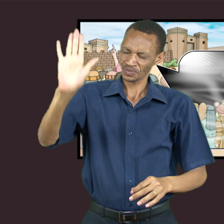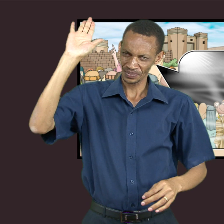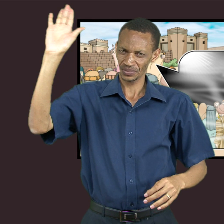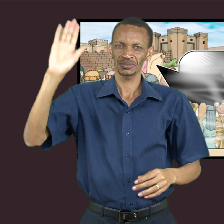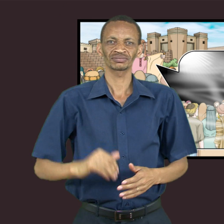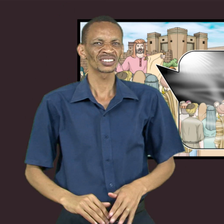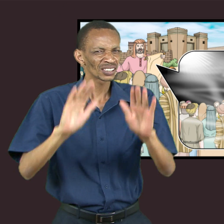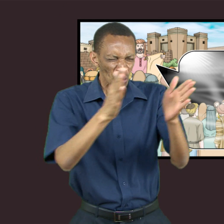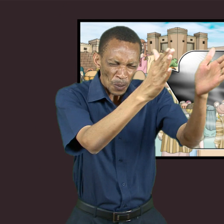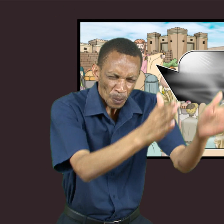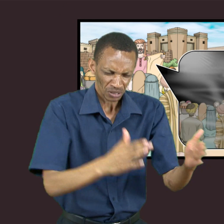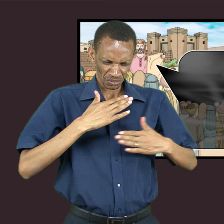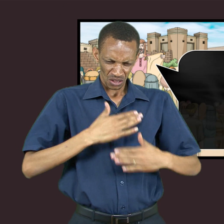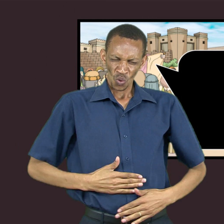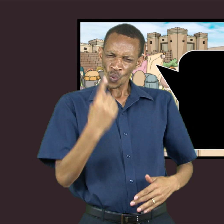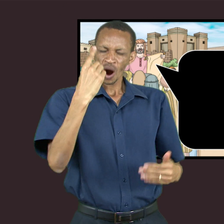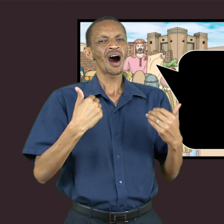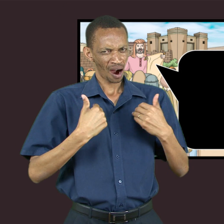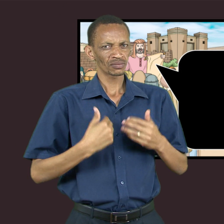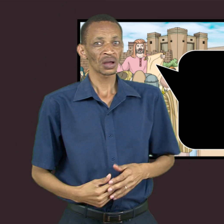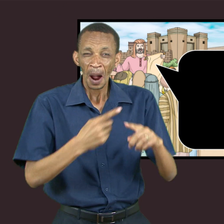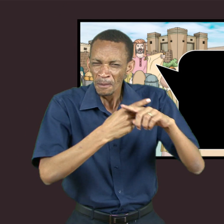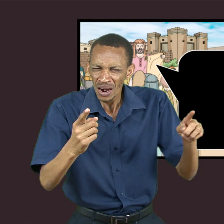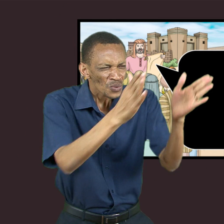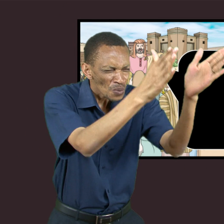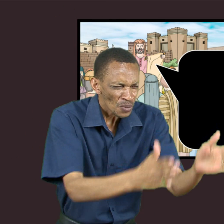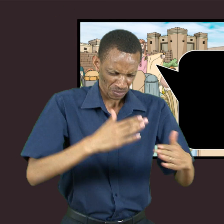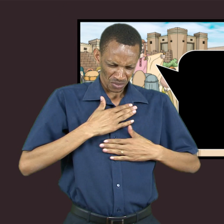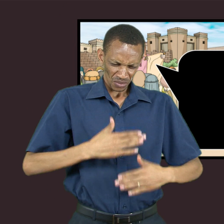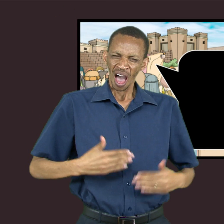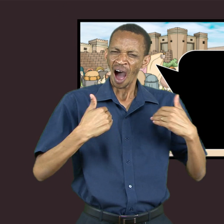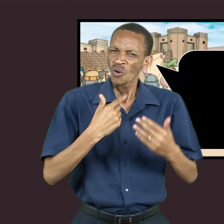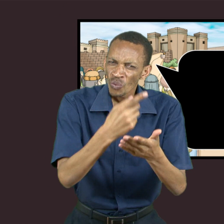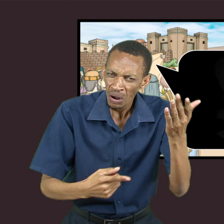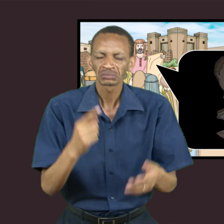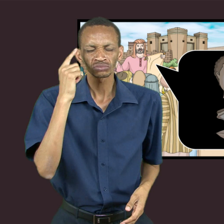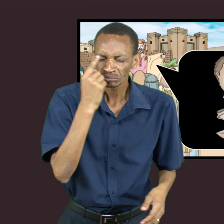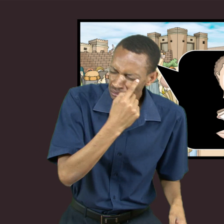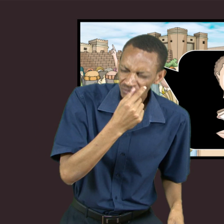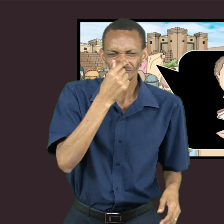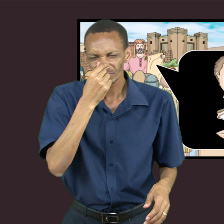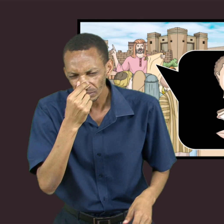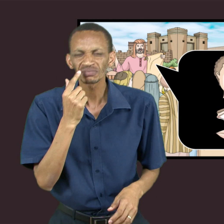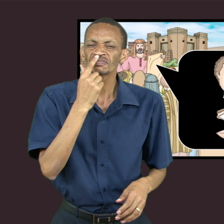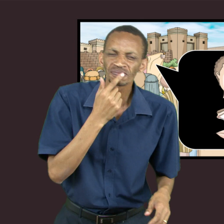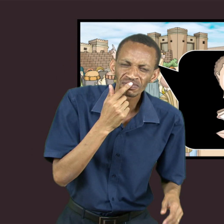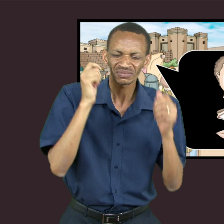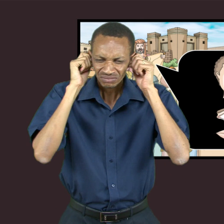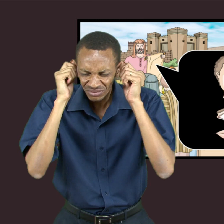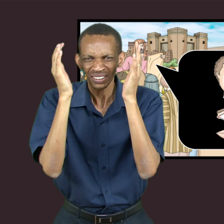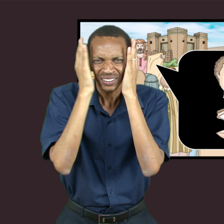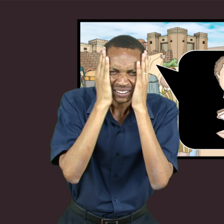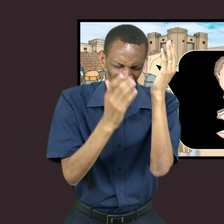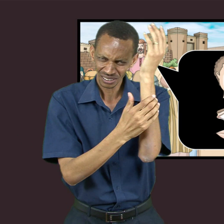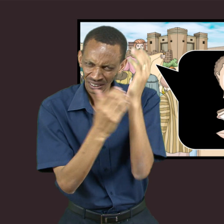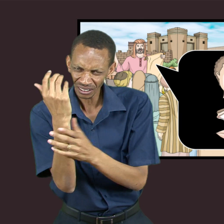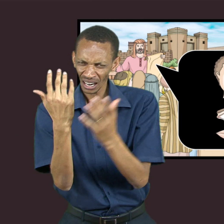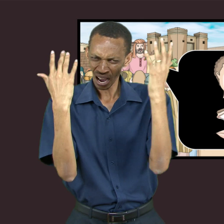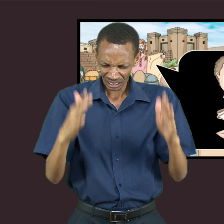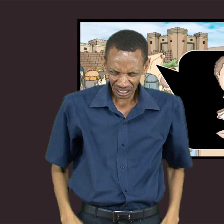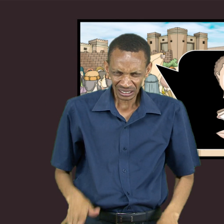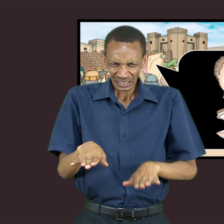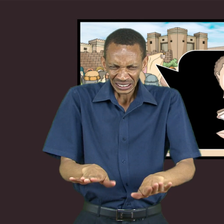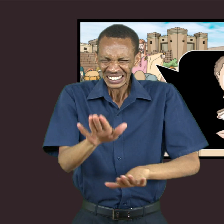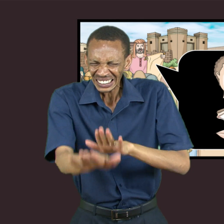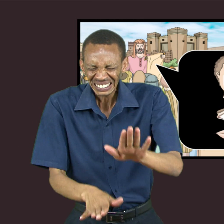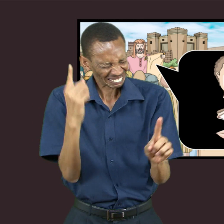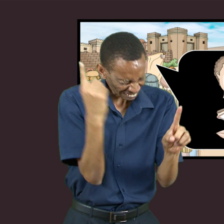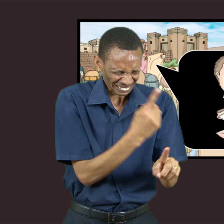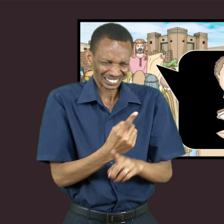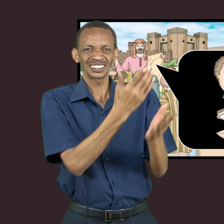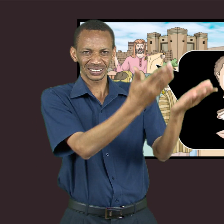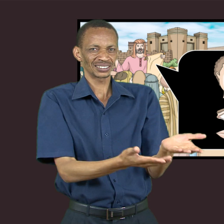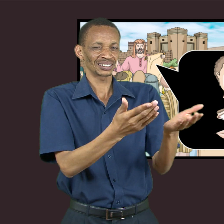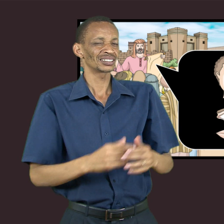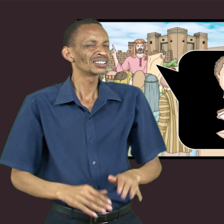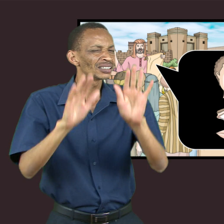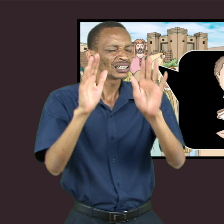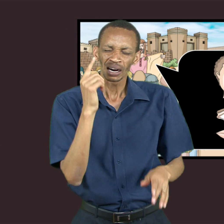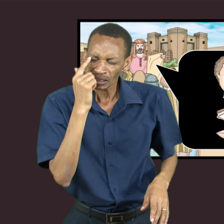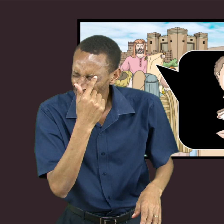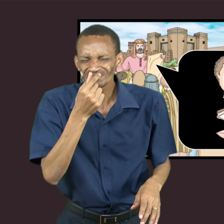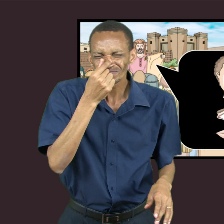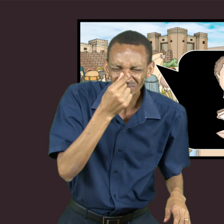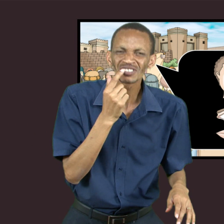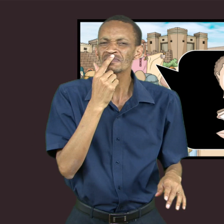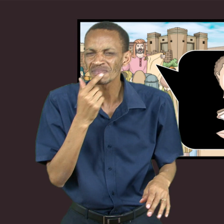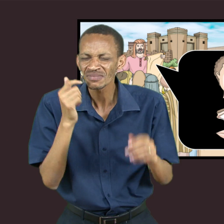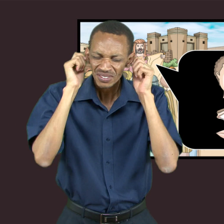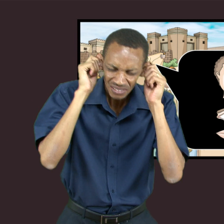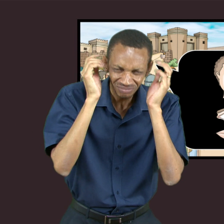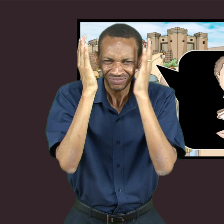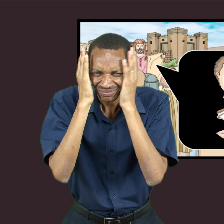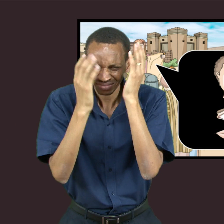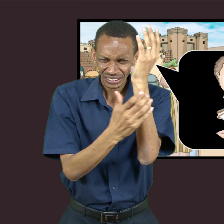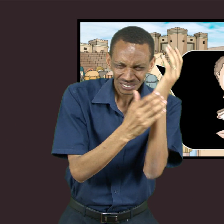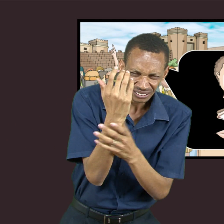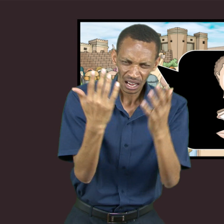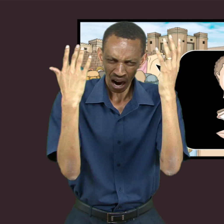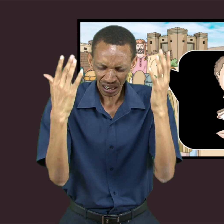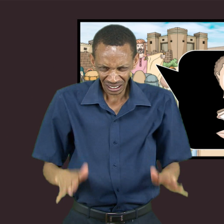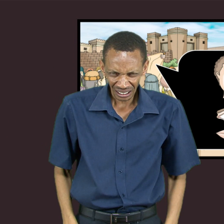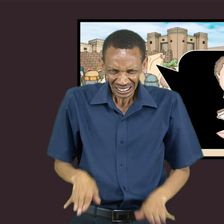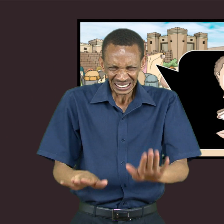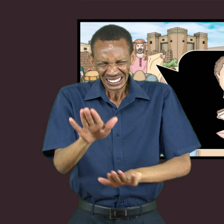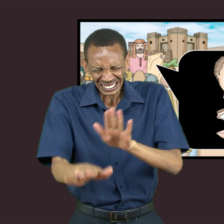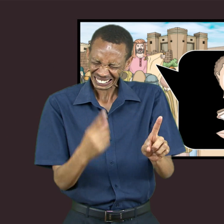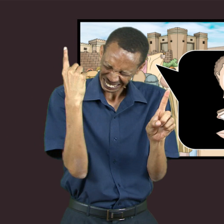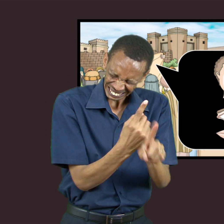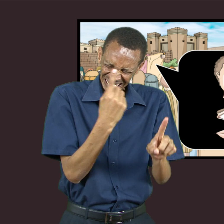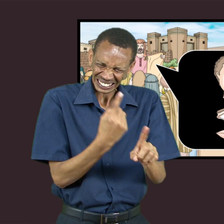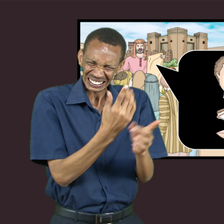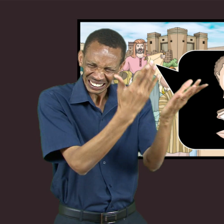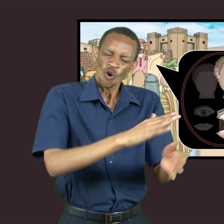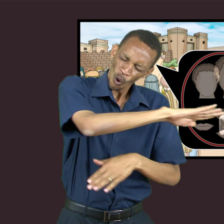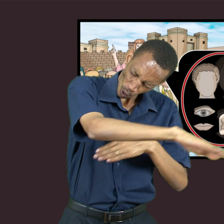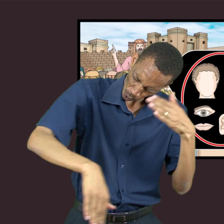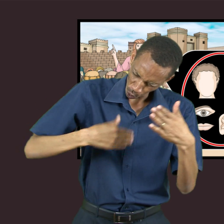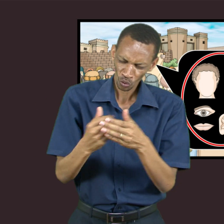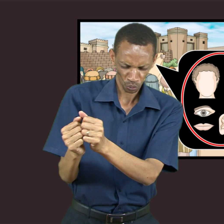The body is a unit, though it is composed of many parts.